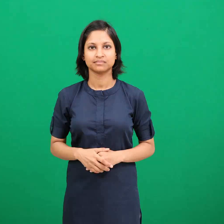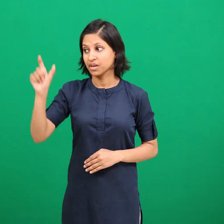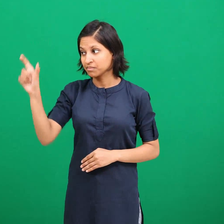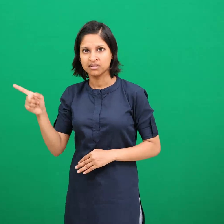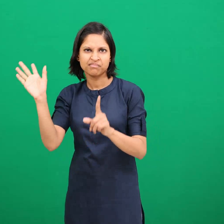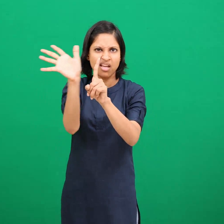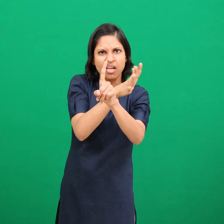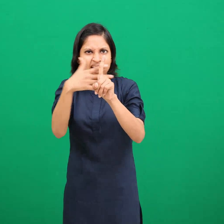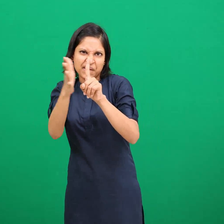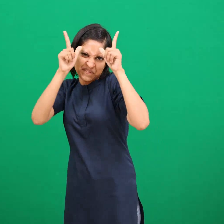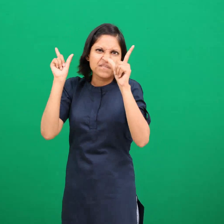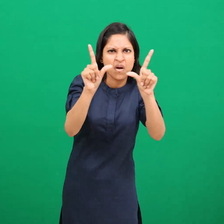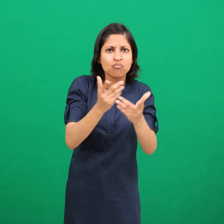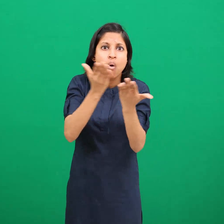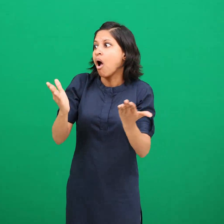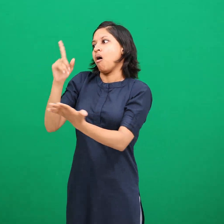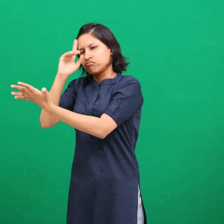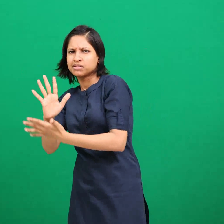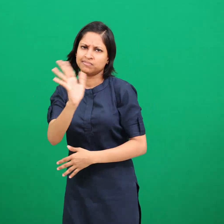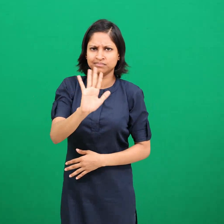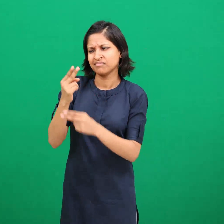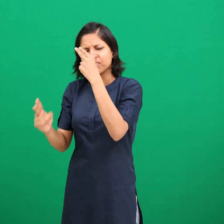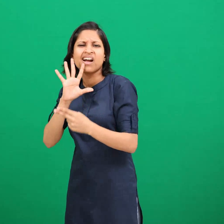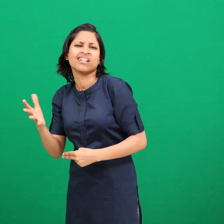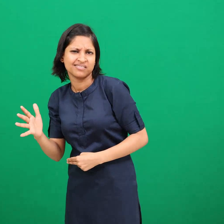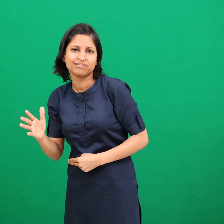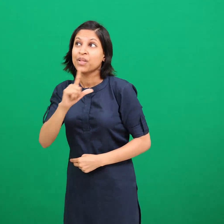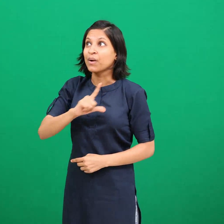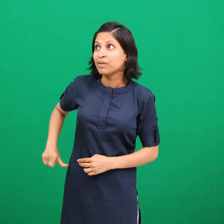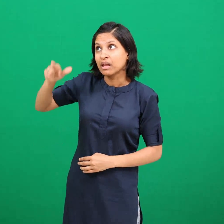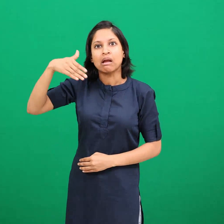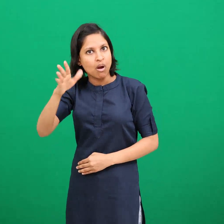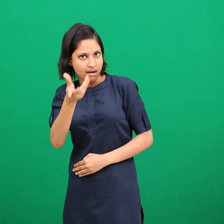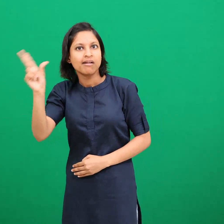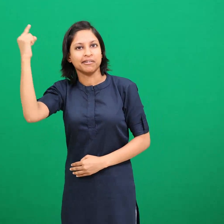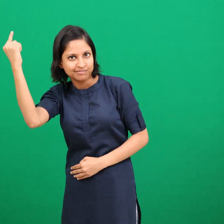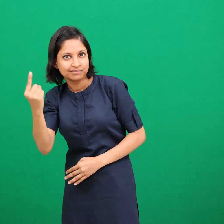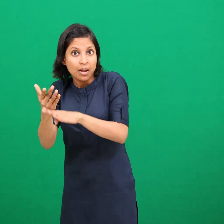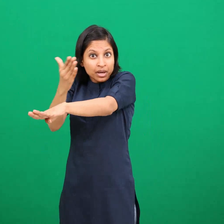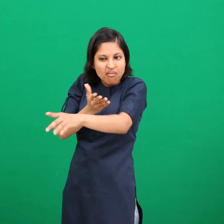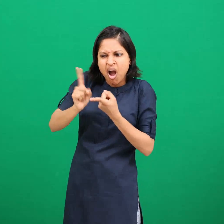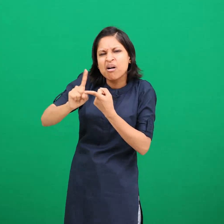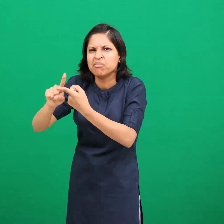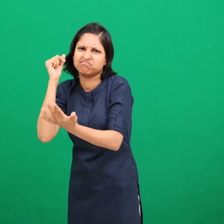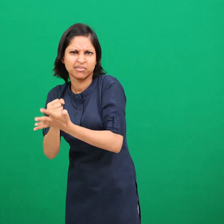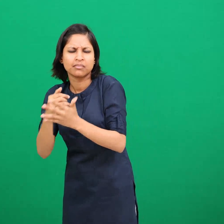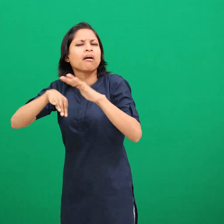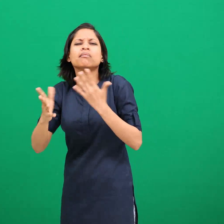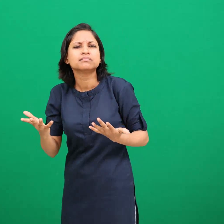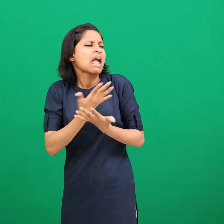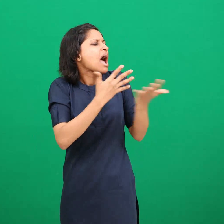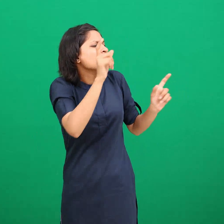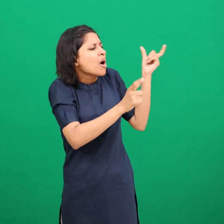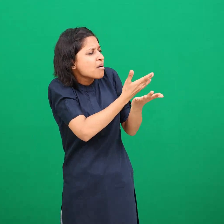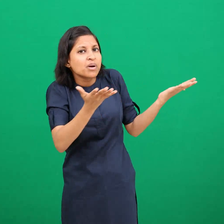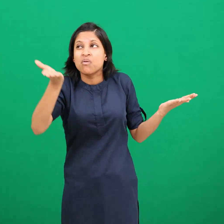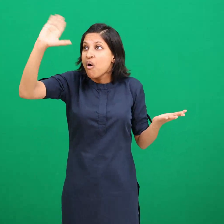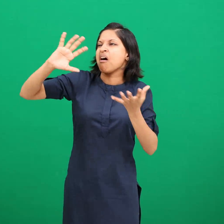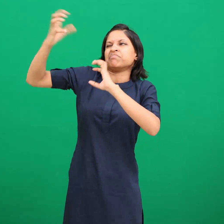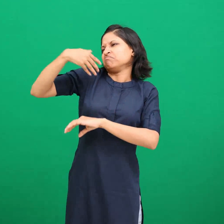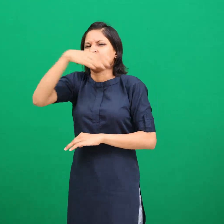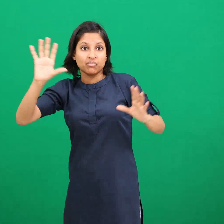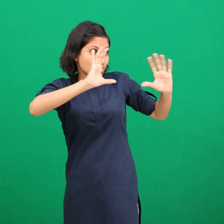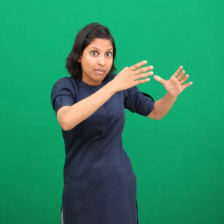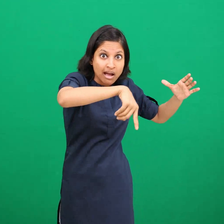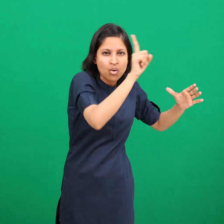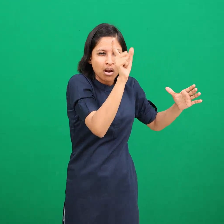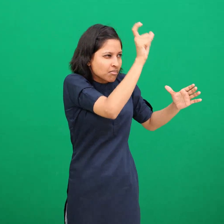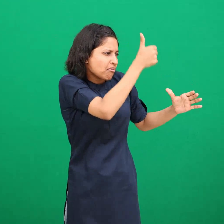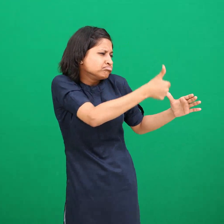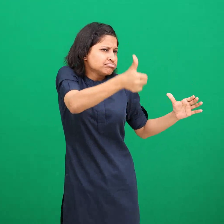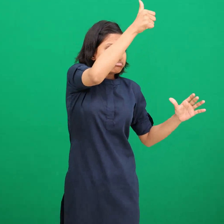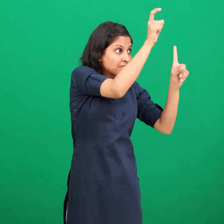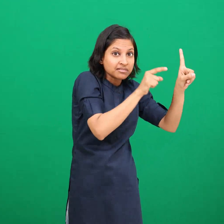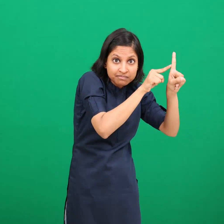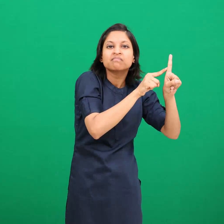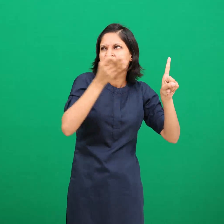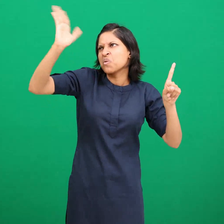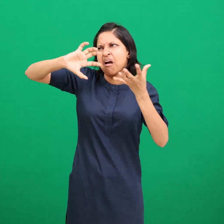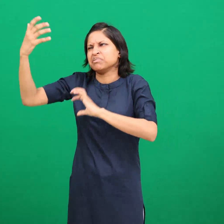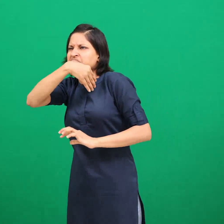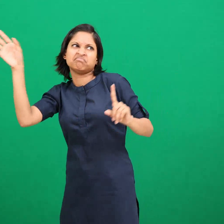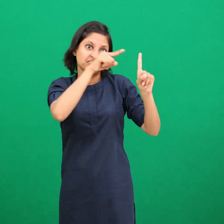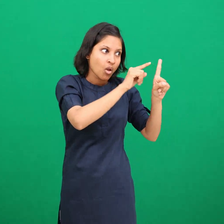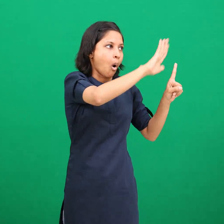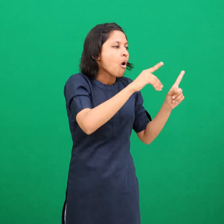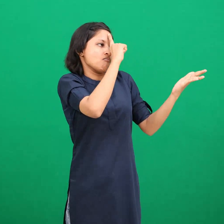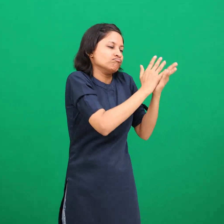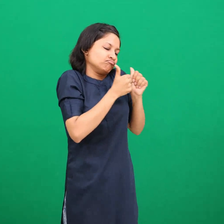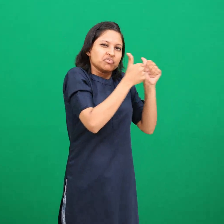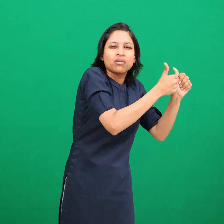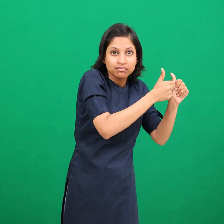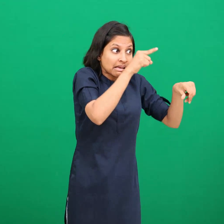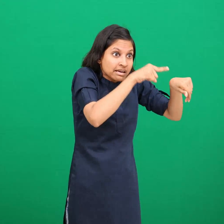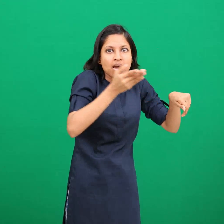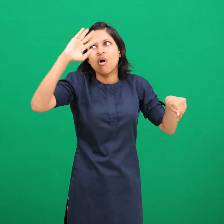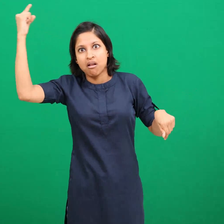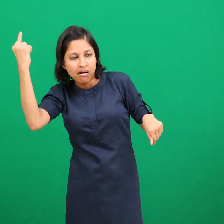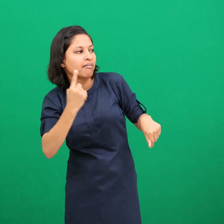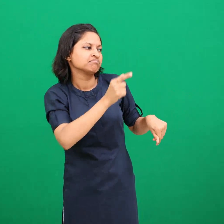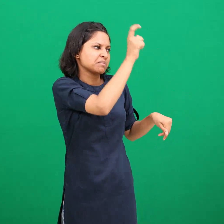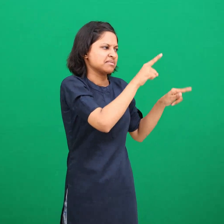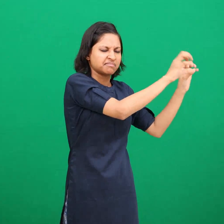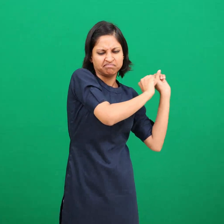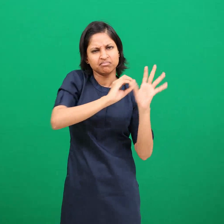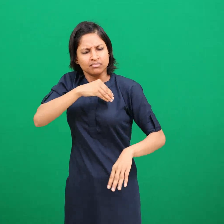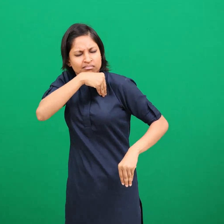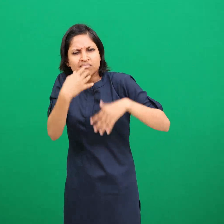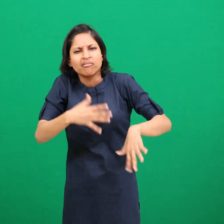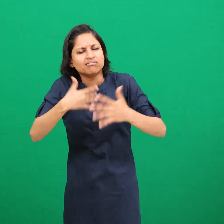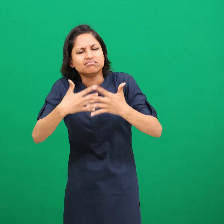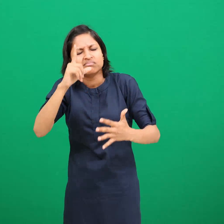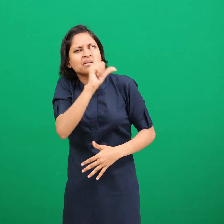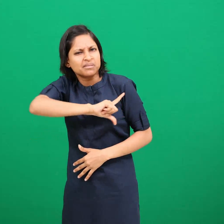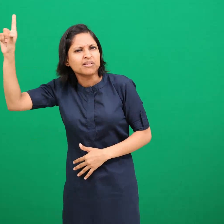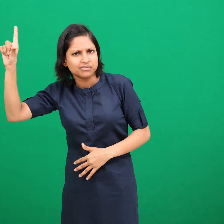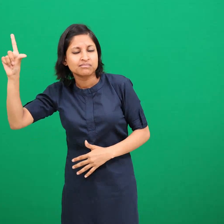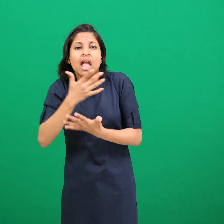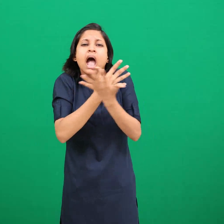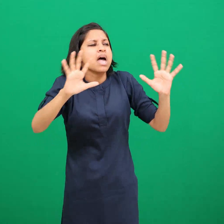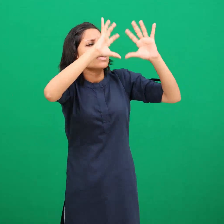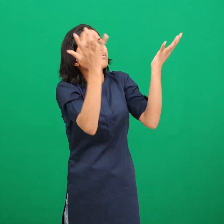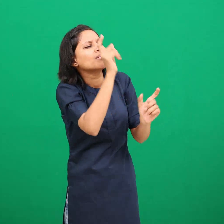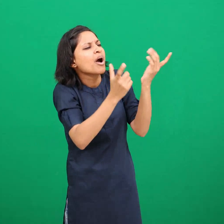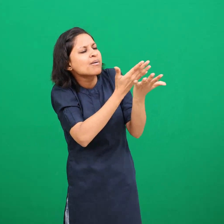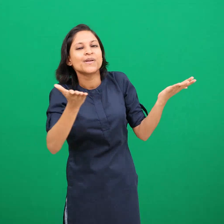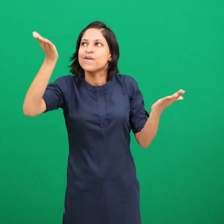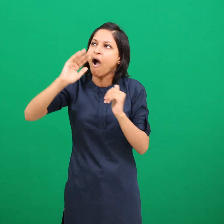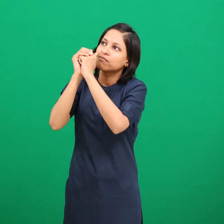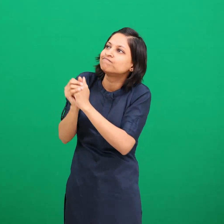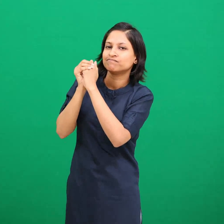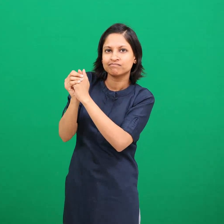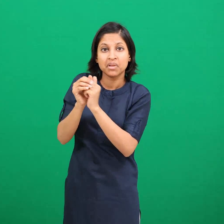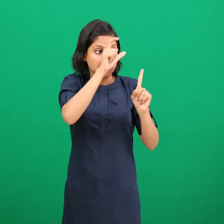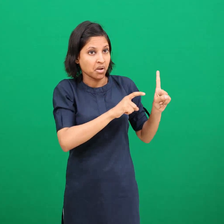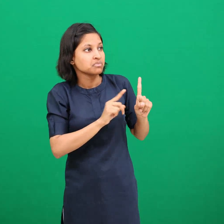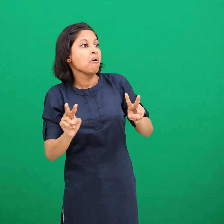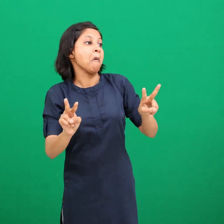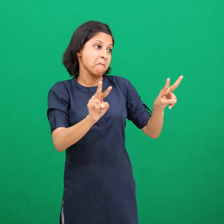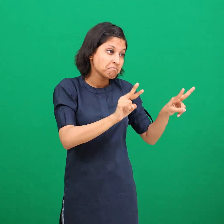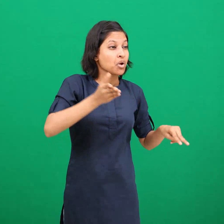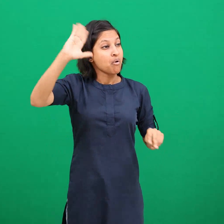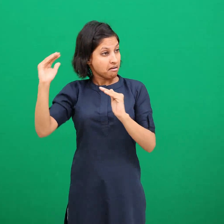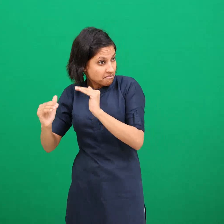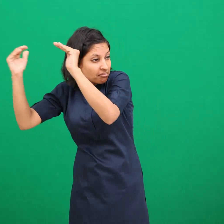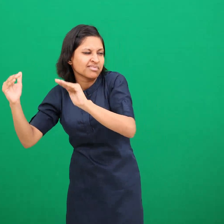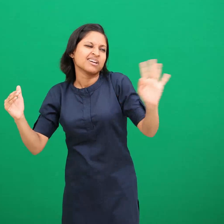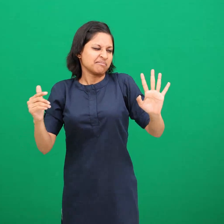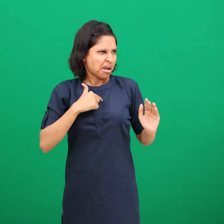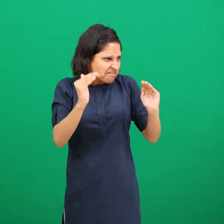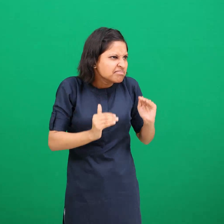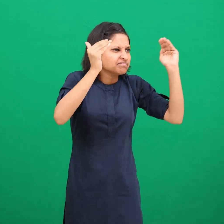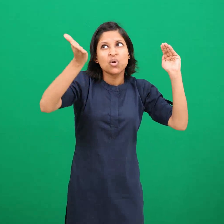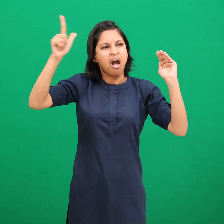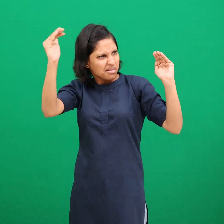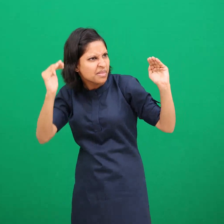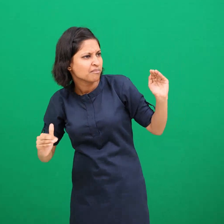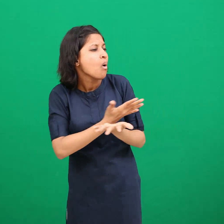Let no one deceive you in any way, for it will not come until the rebellion occurs and the man of lawlessness- the son of destruction- is revealed. He will oppose and exalt himself above every so-called god or object of worship.